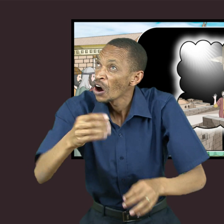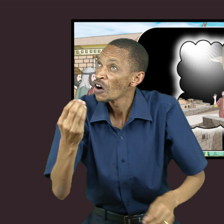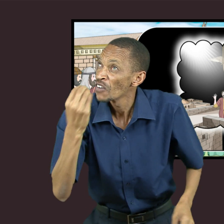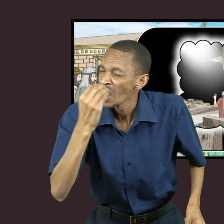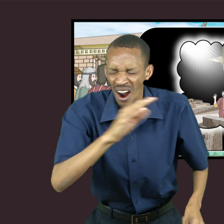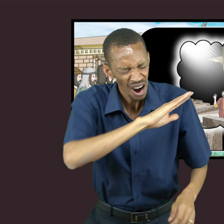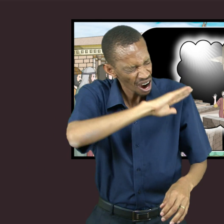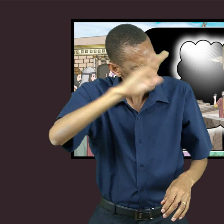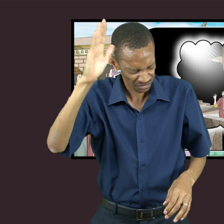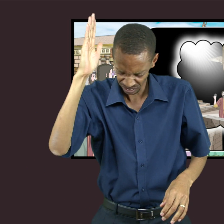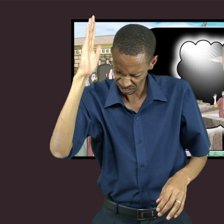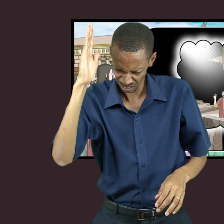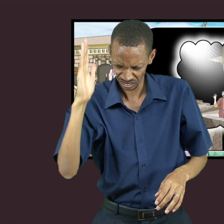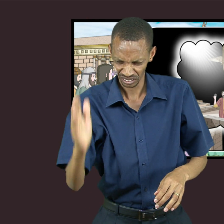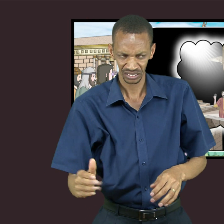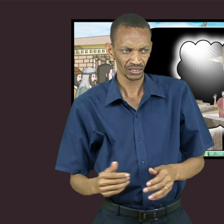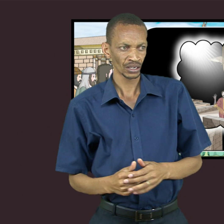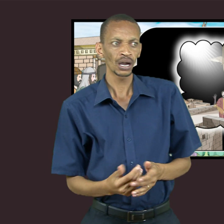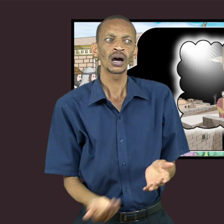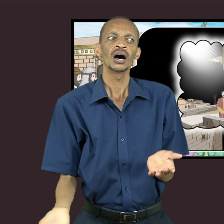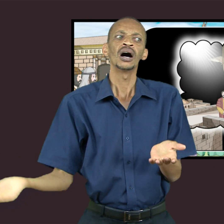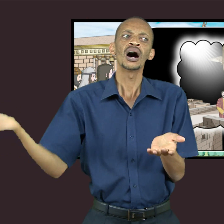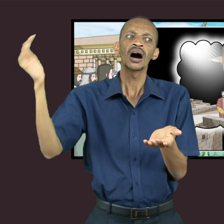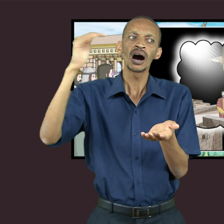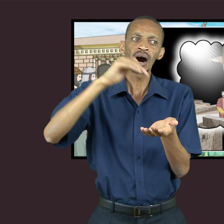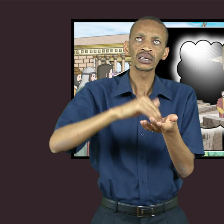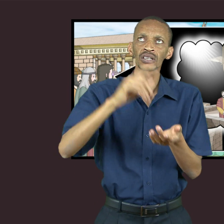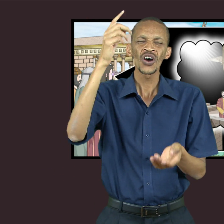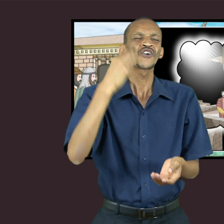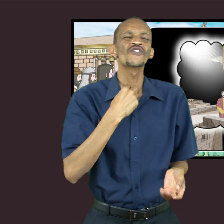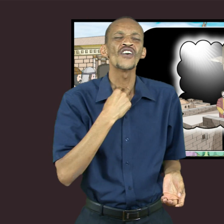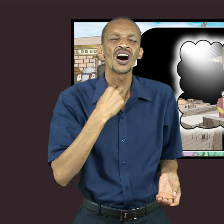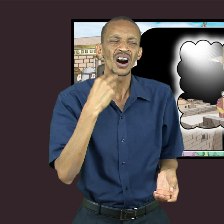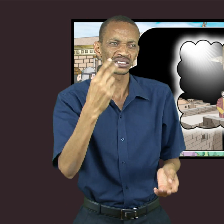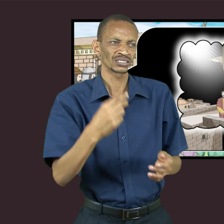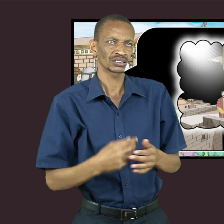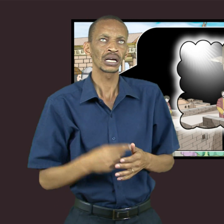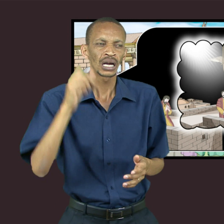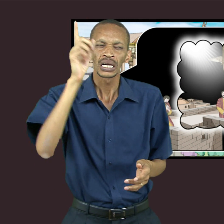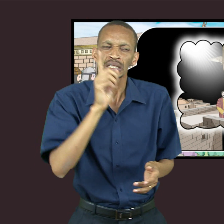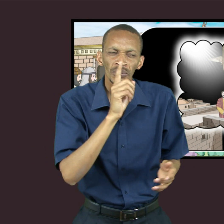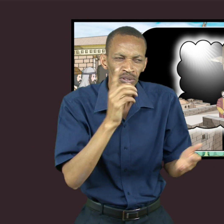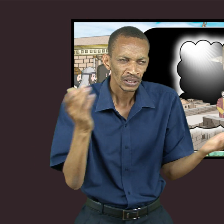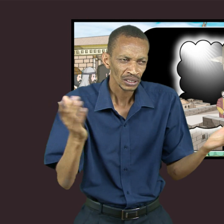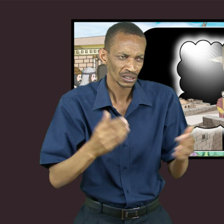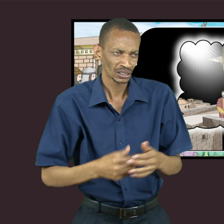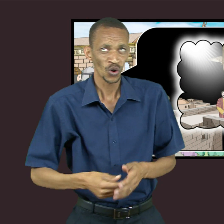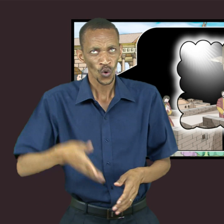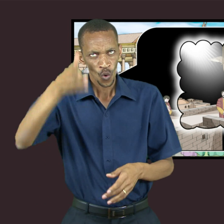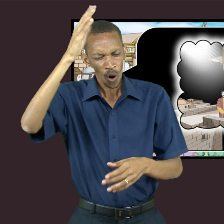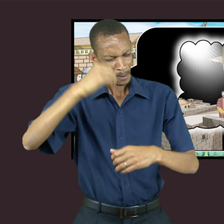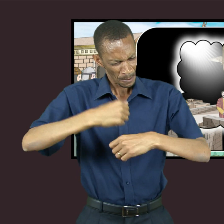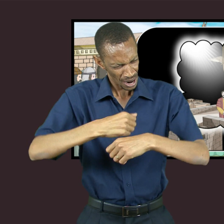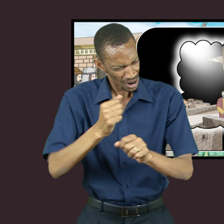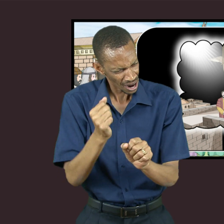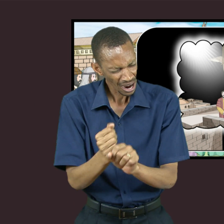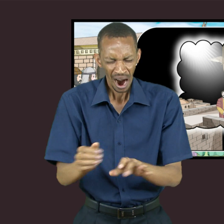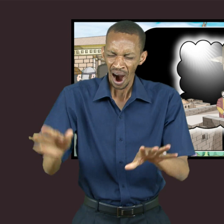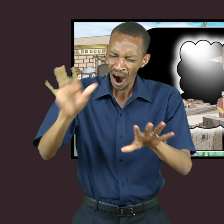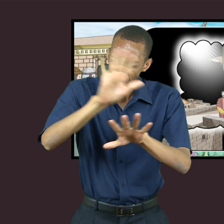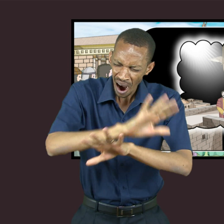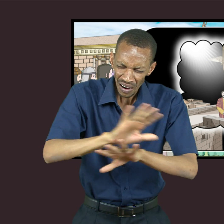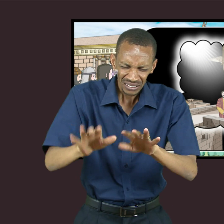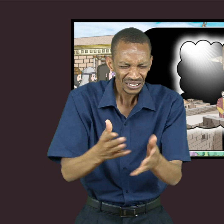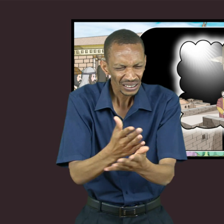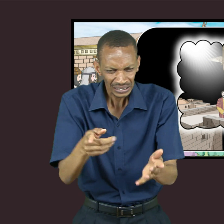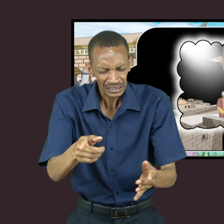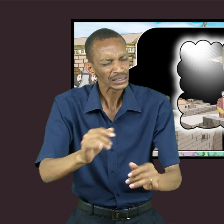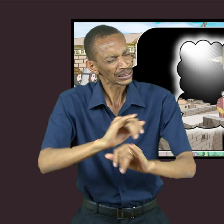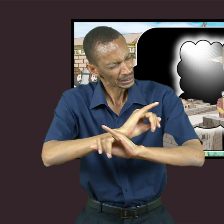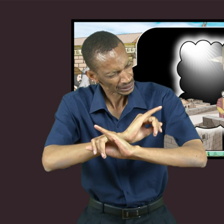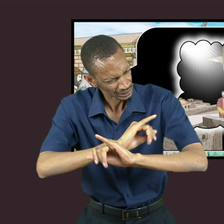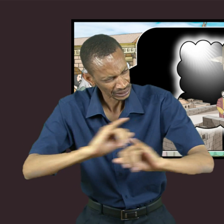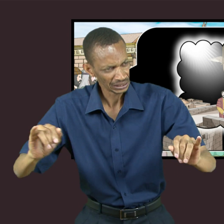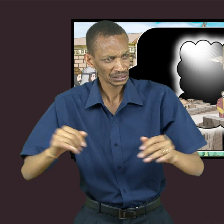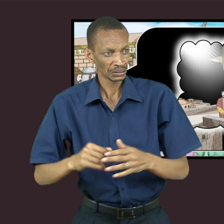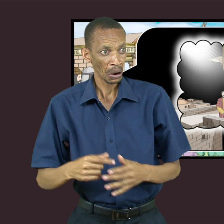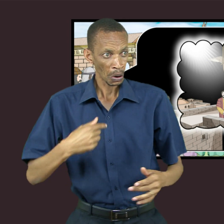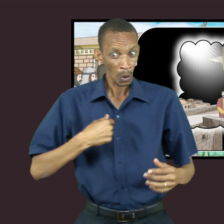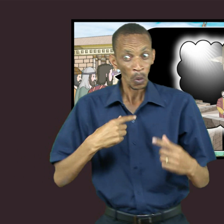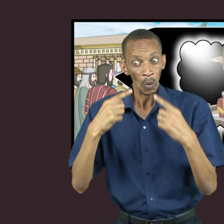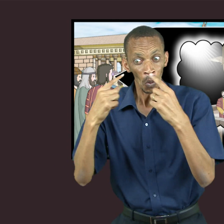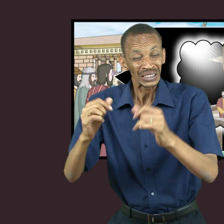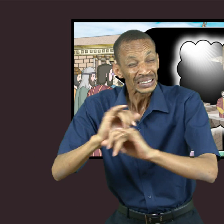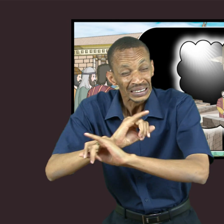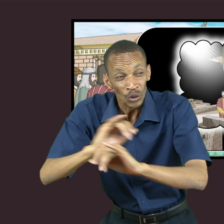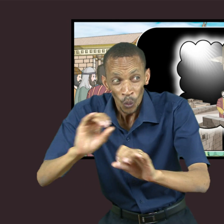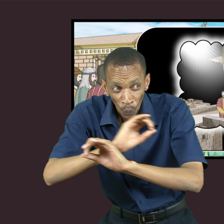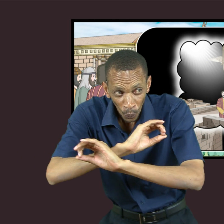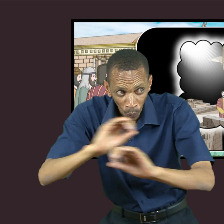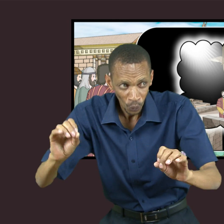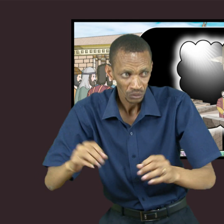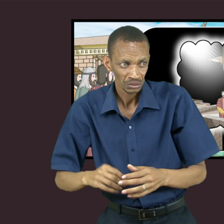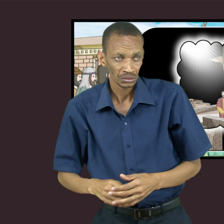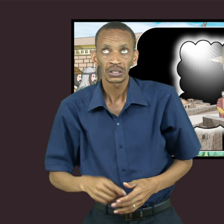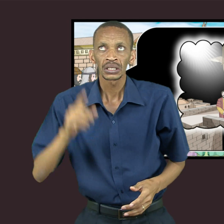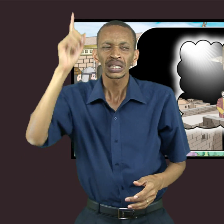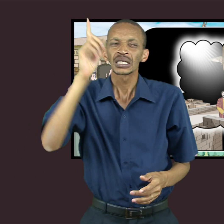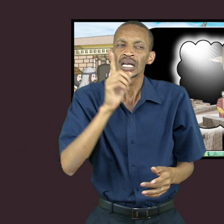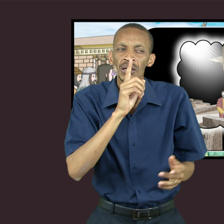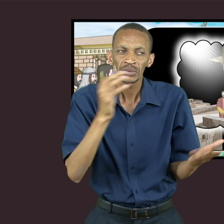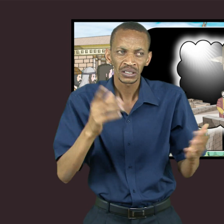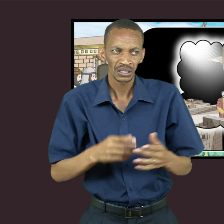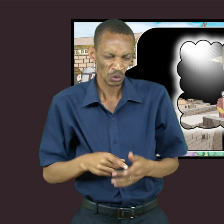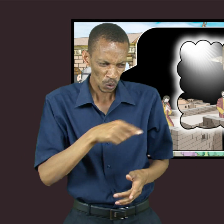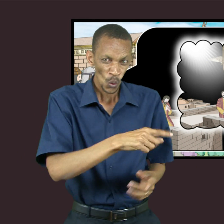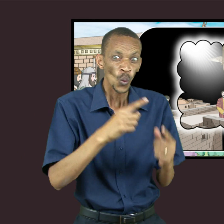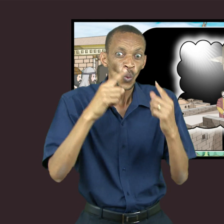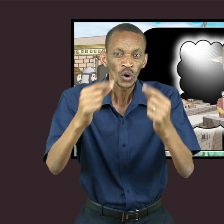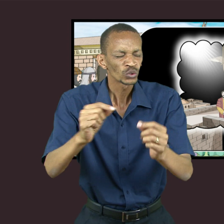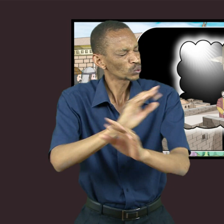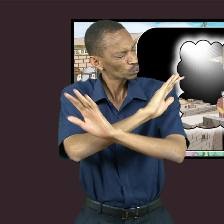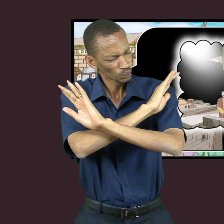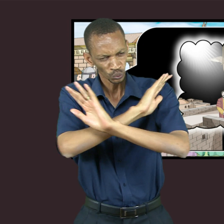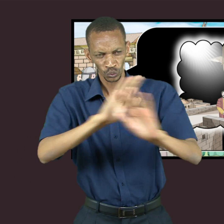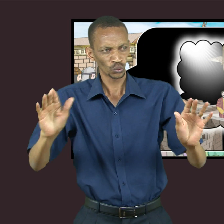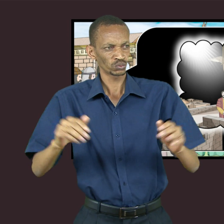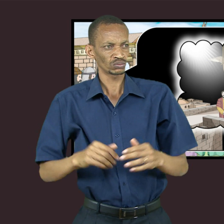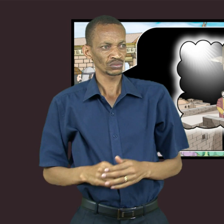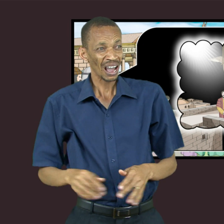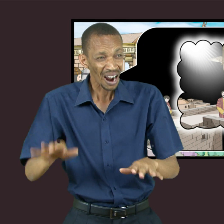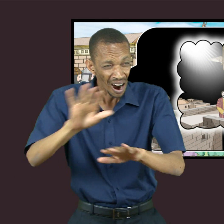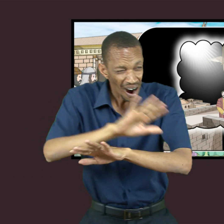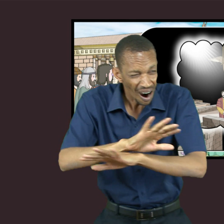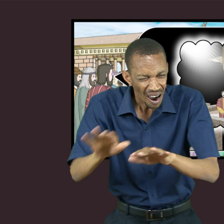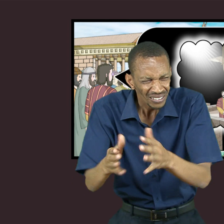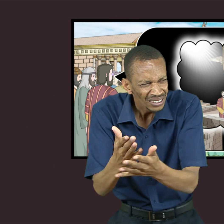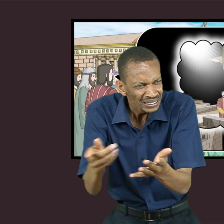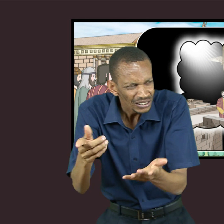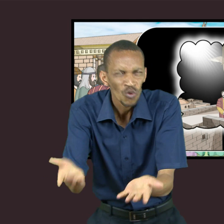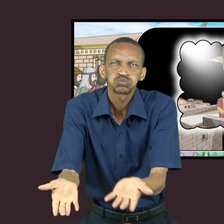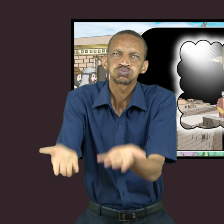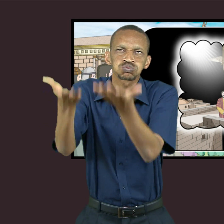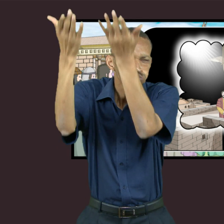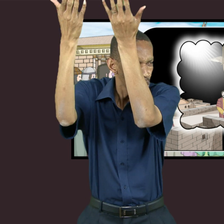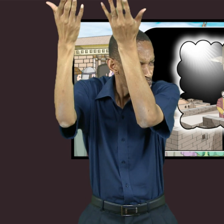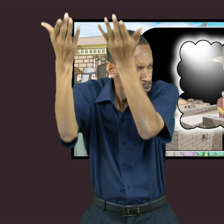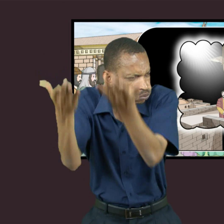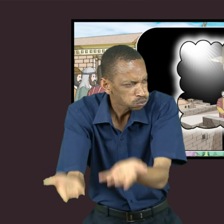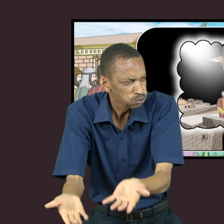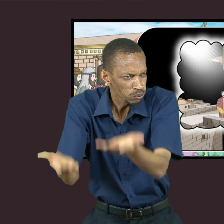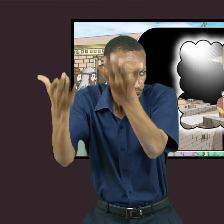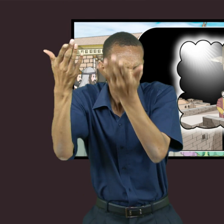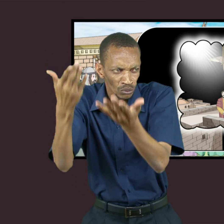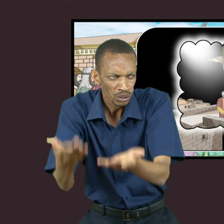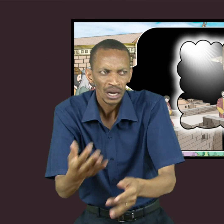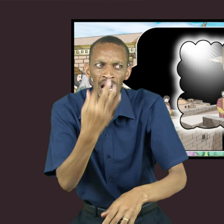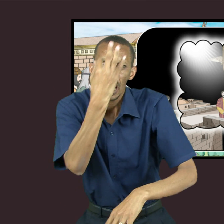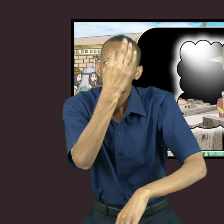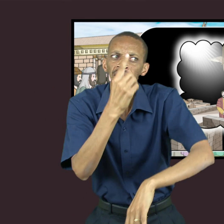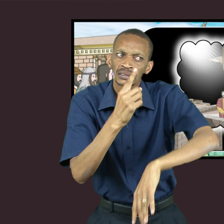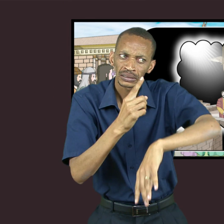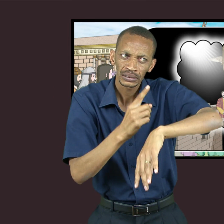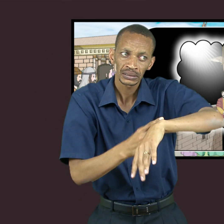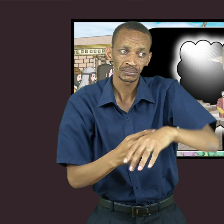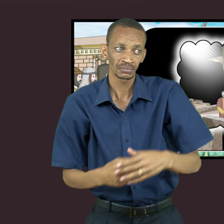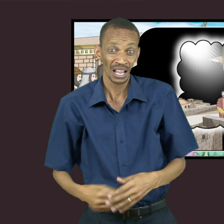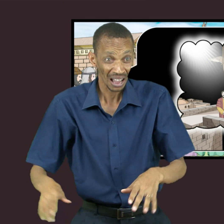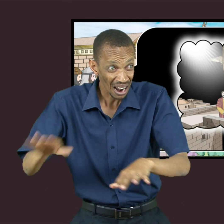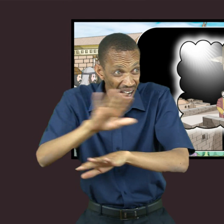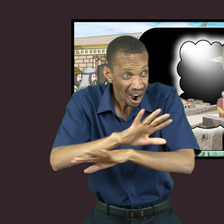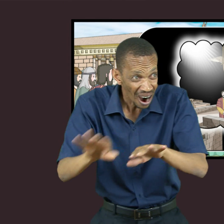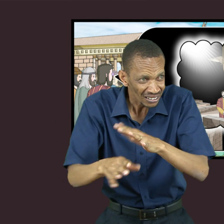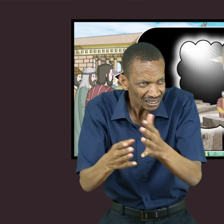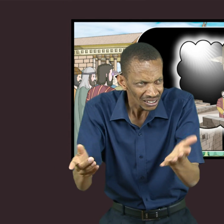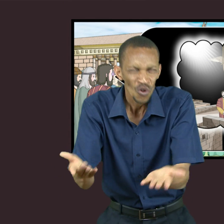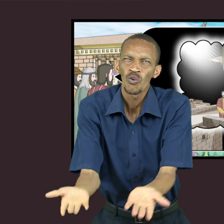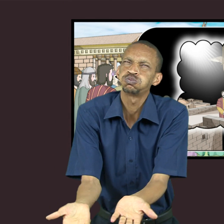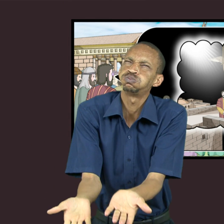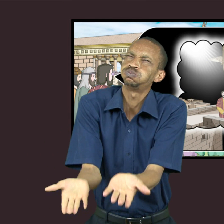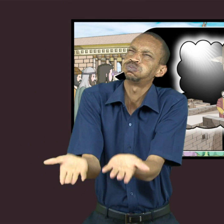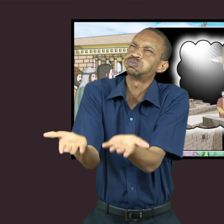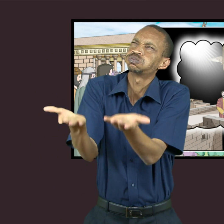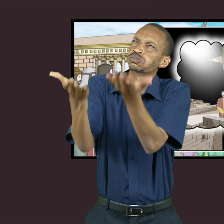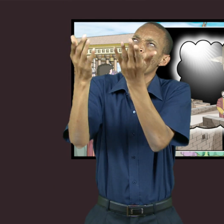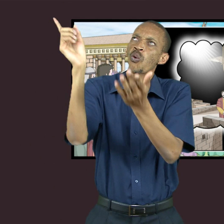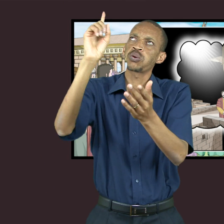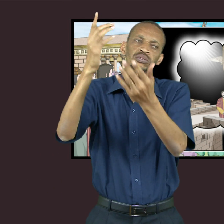But the voice spoke from heaven a second time, ‘Do not call anything impure that God has made clean.’